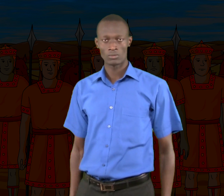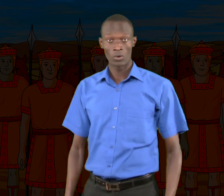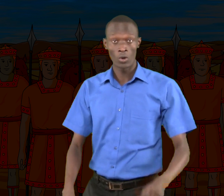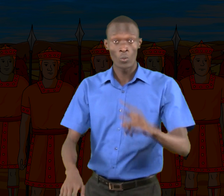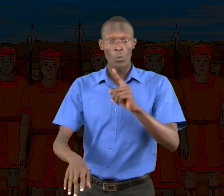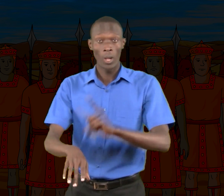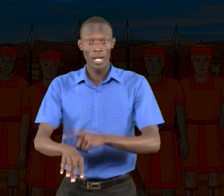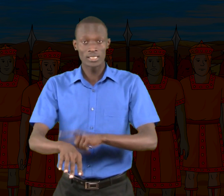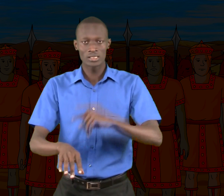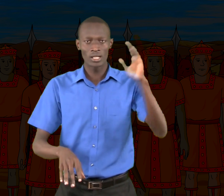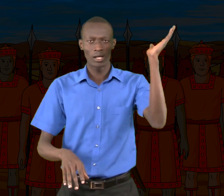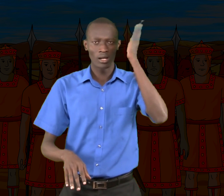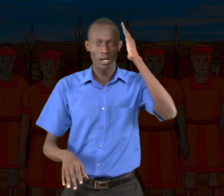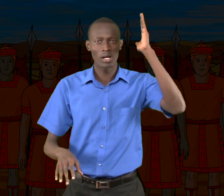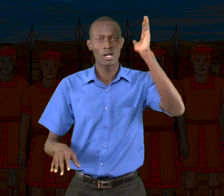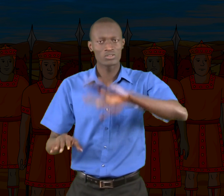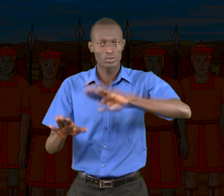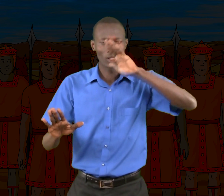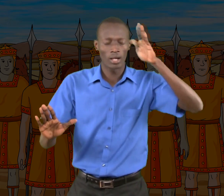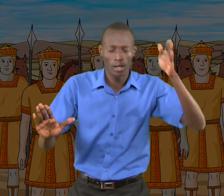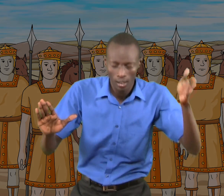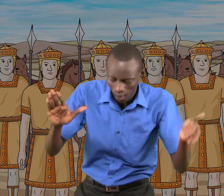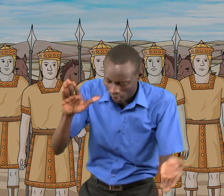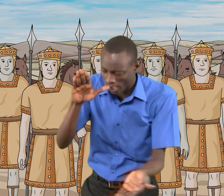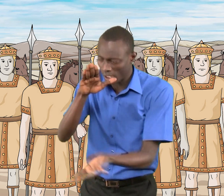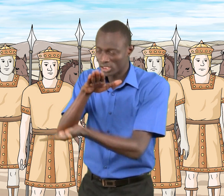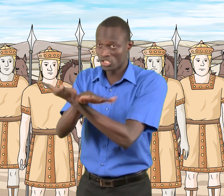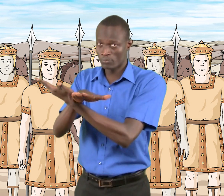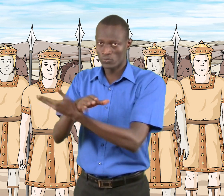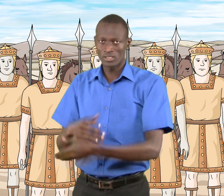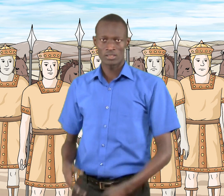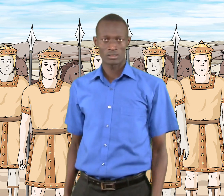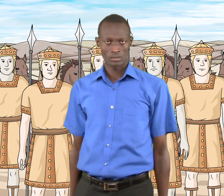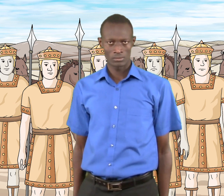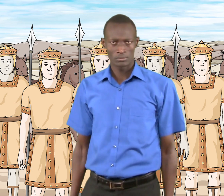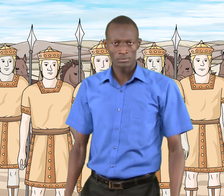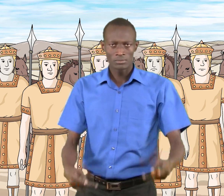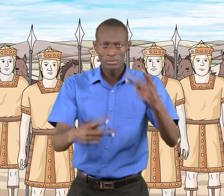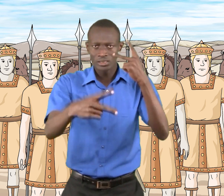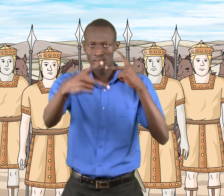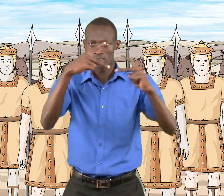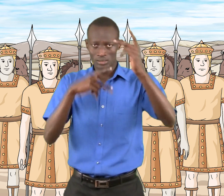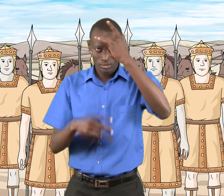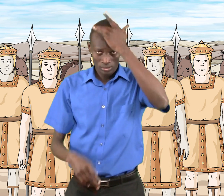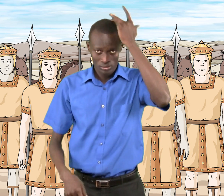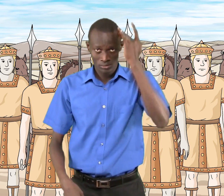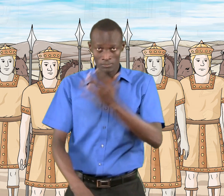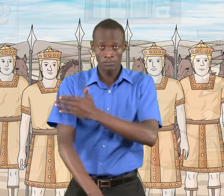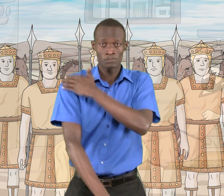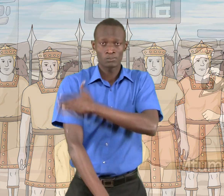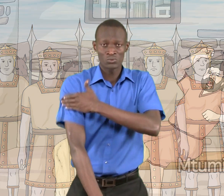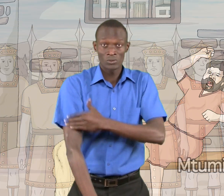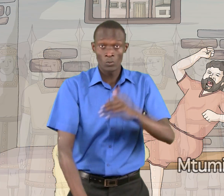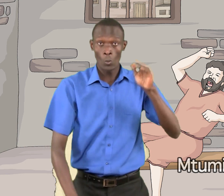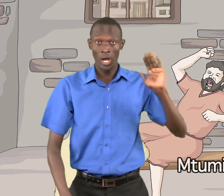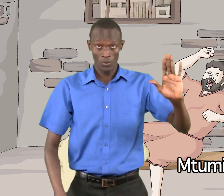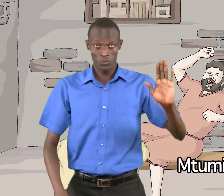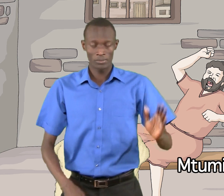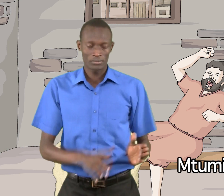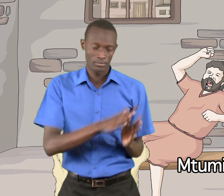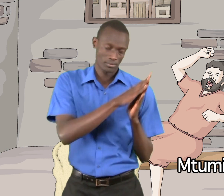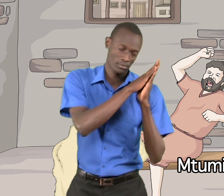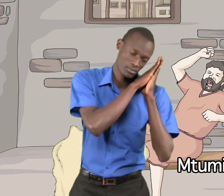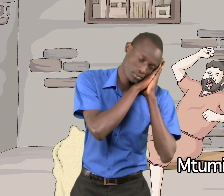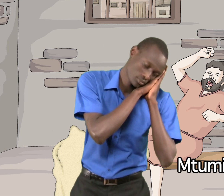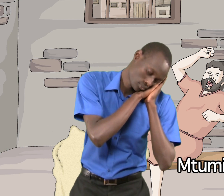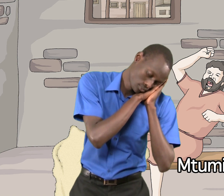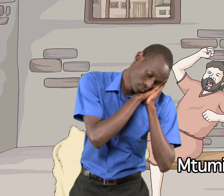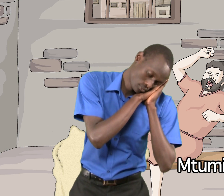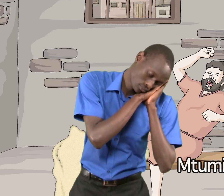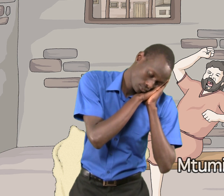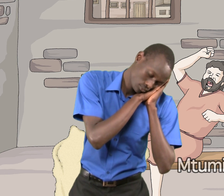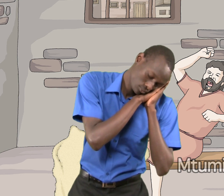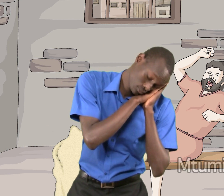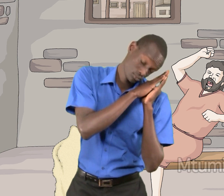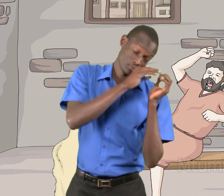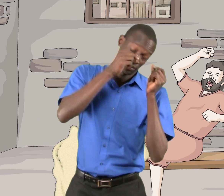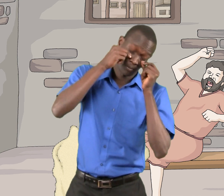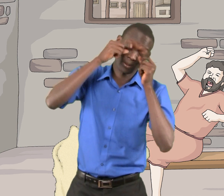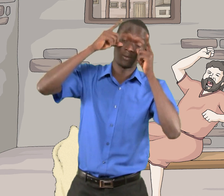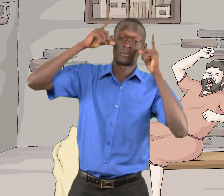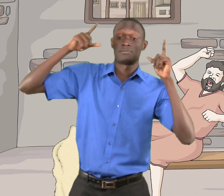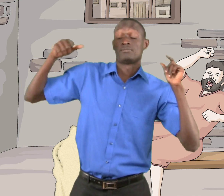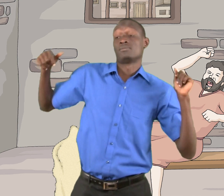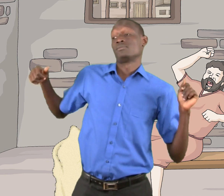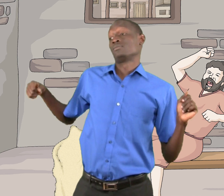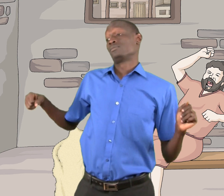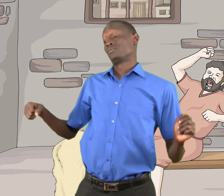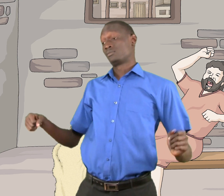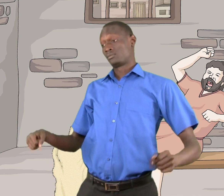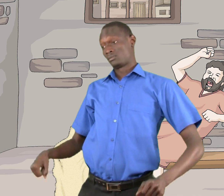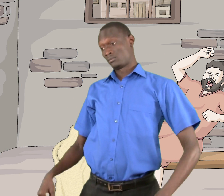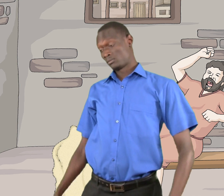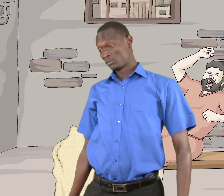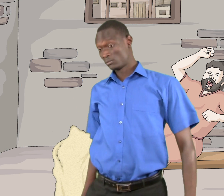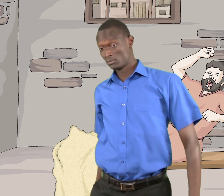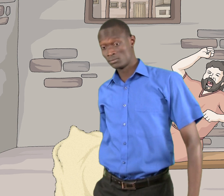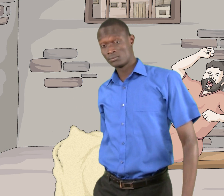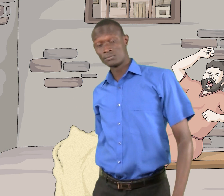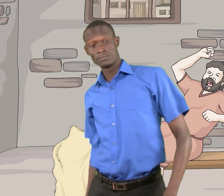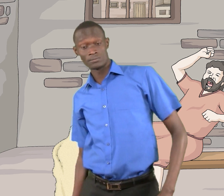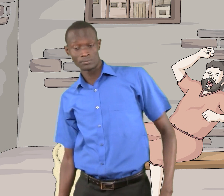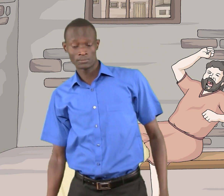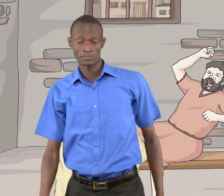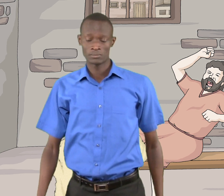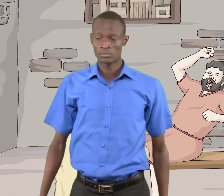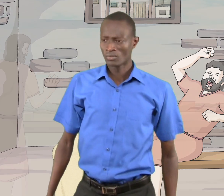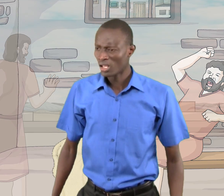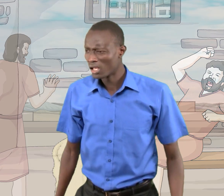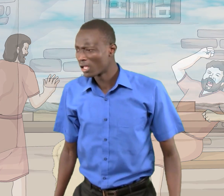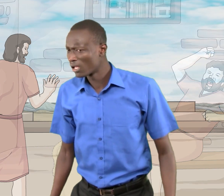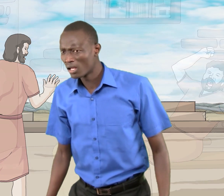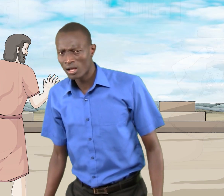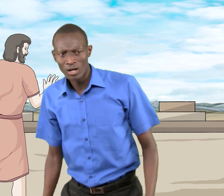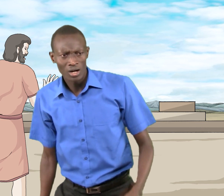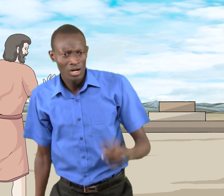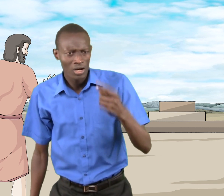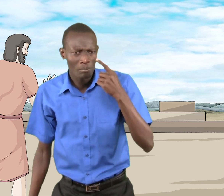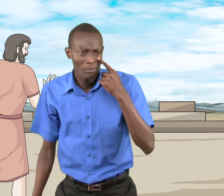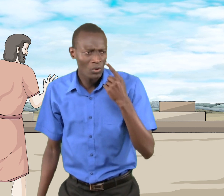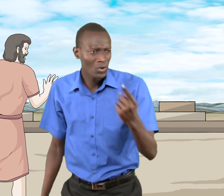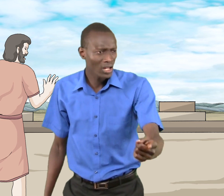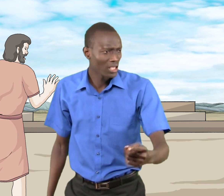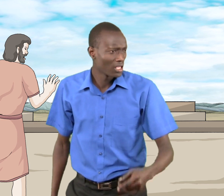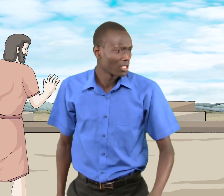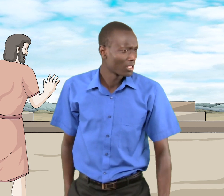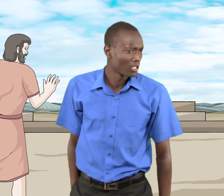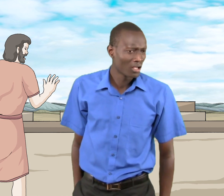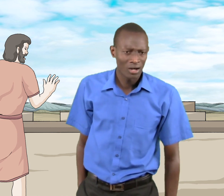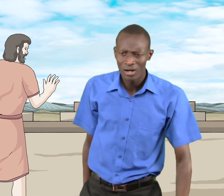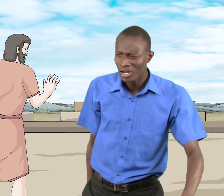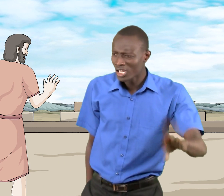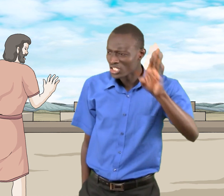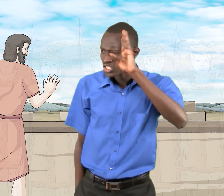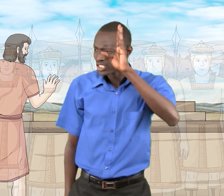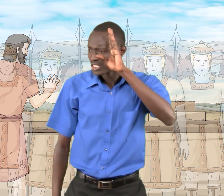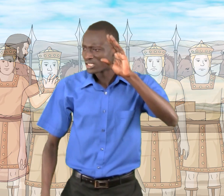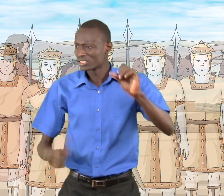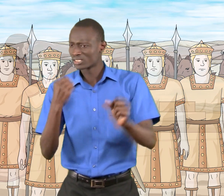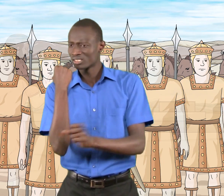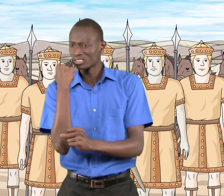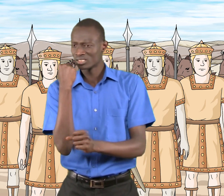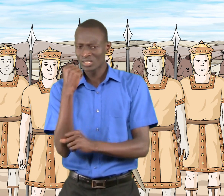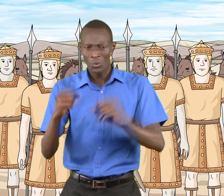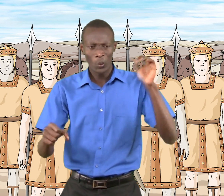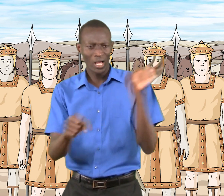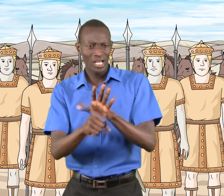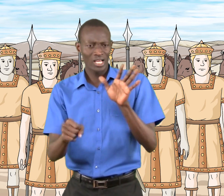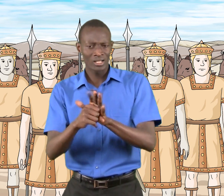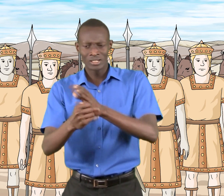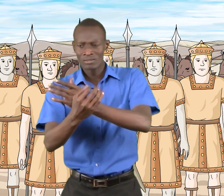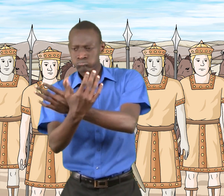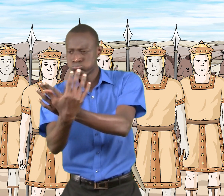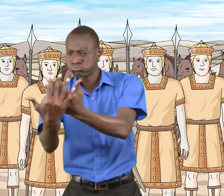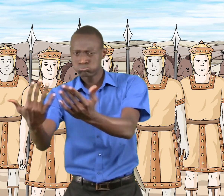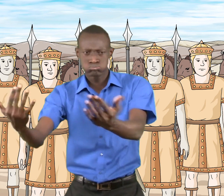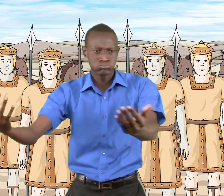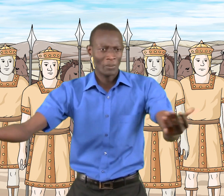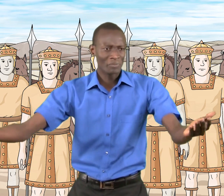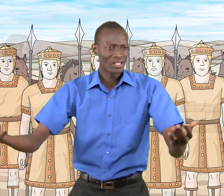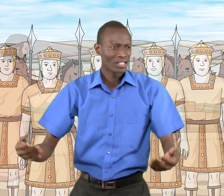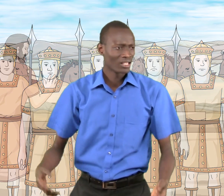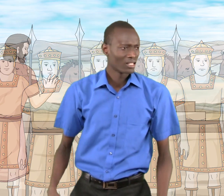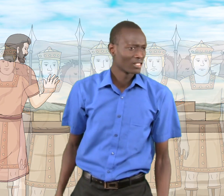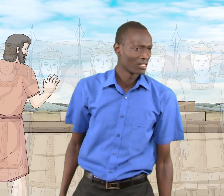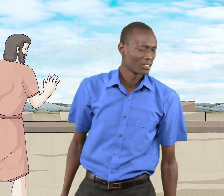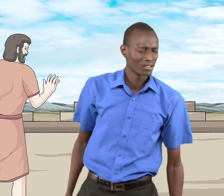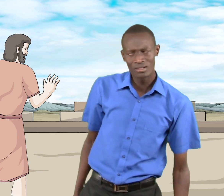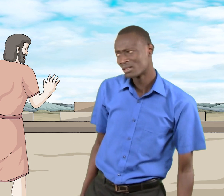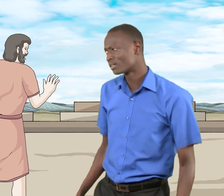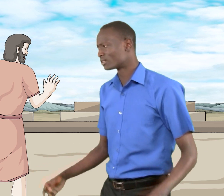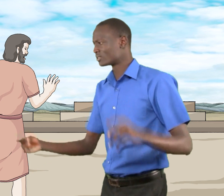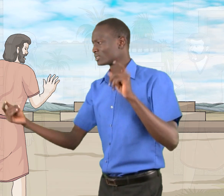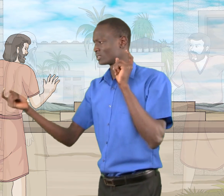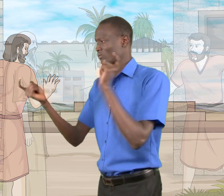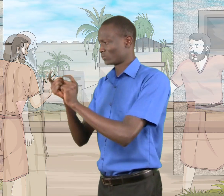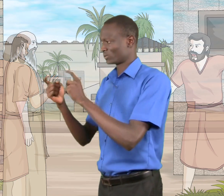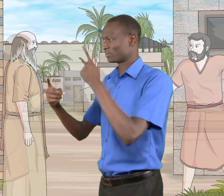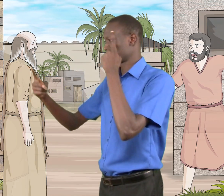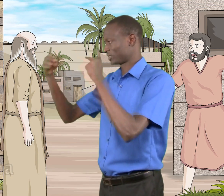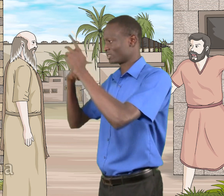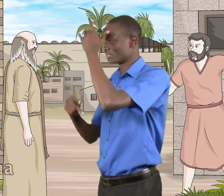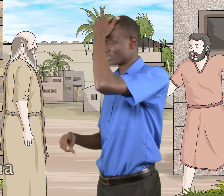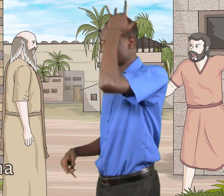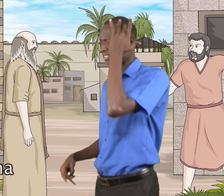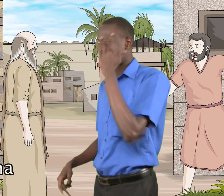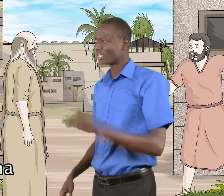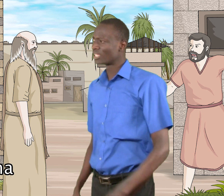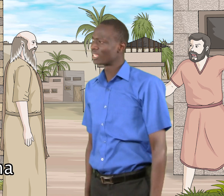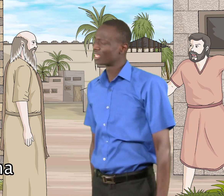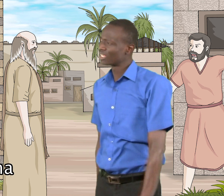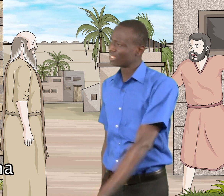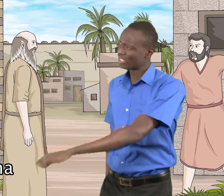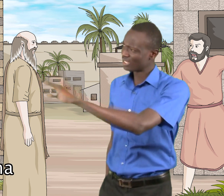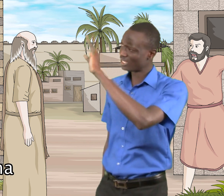When the servant of the man of God got up and went out early in the morning, an army with horses and chariots had surrounded the city.